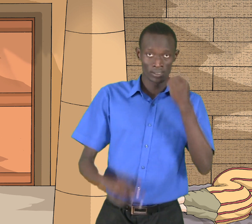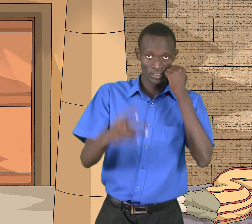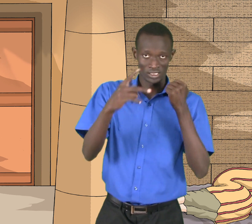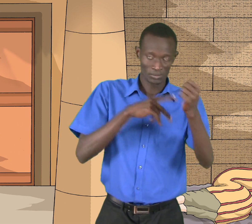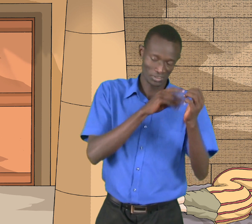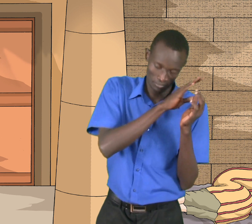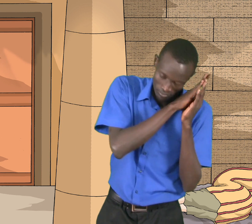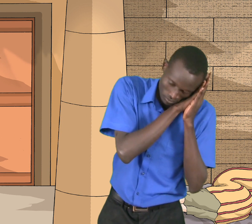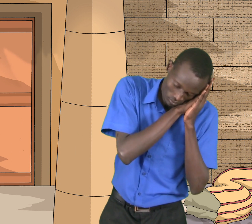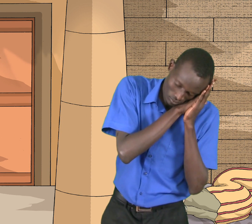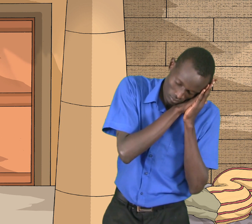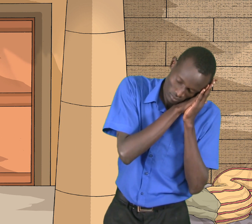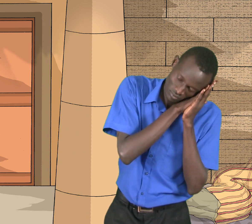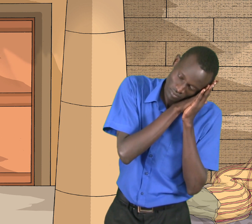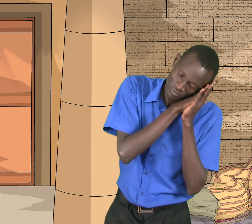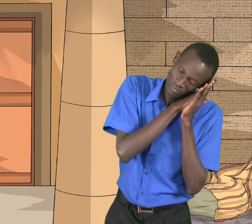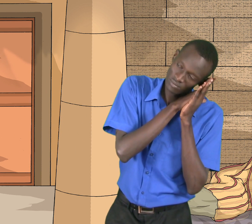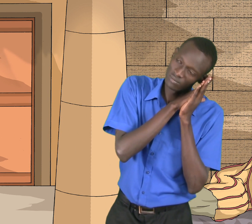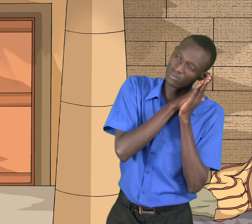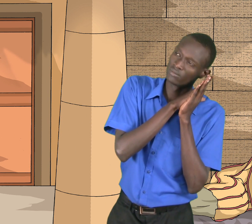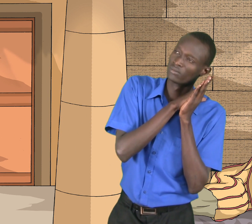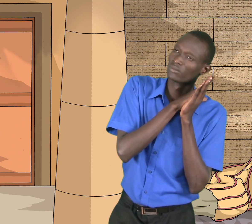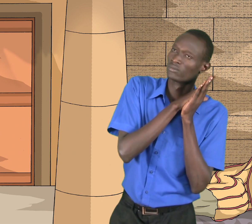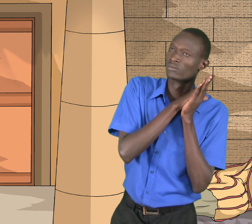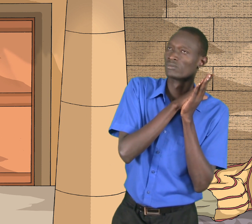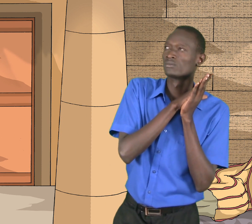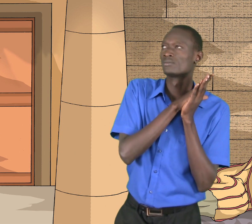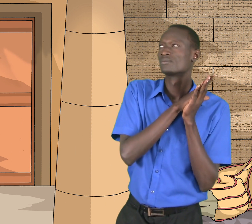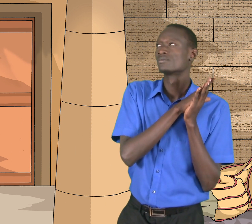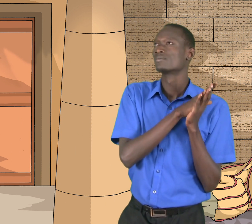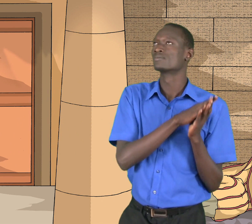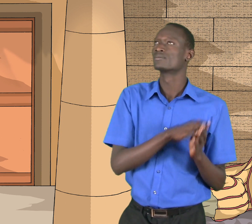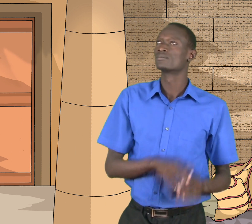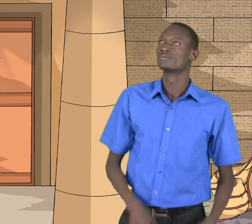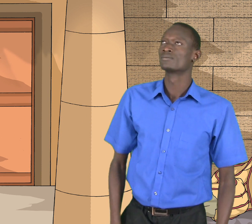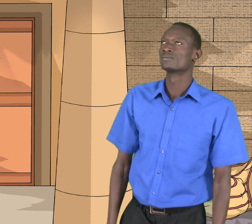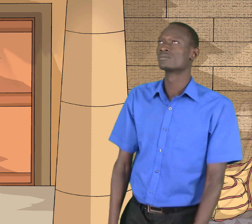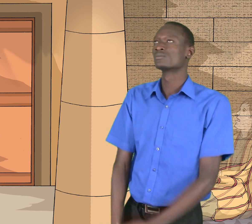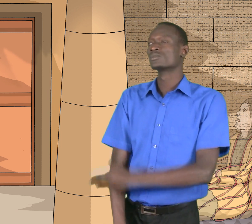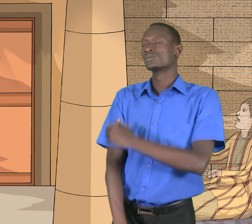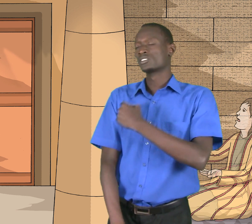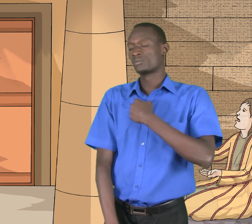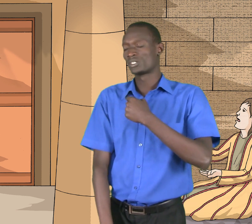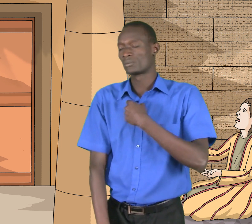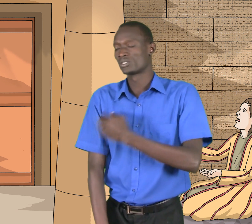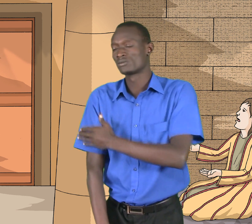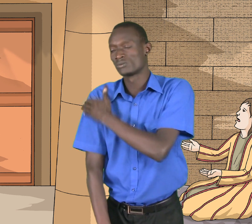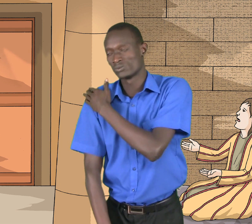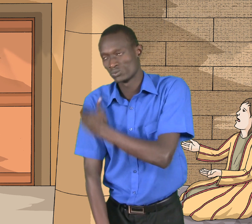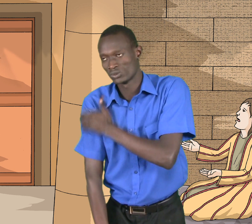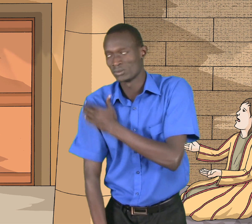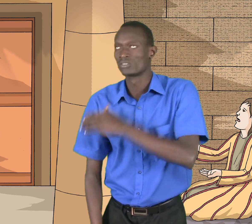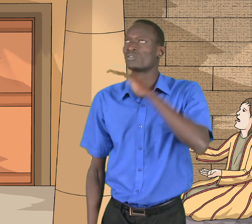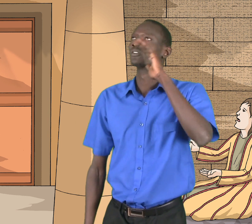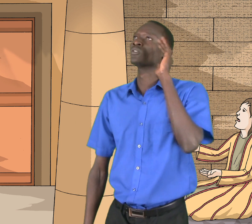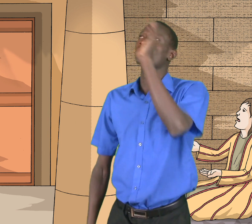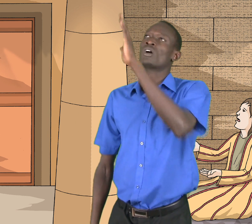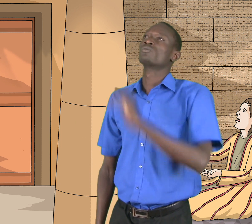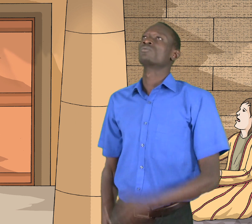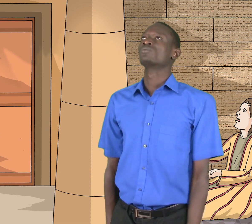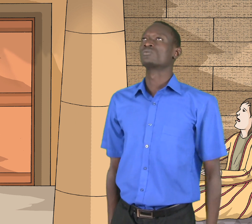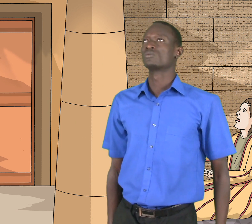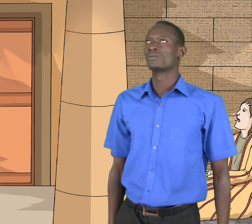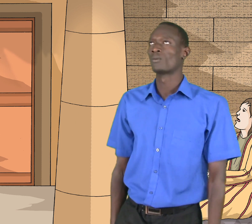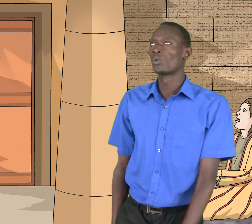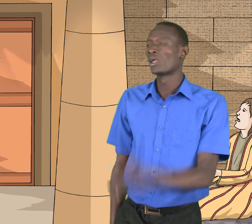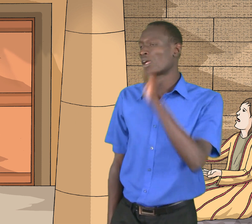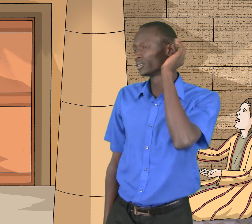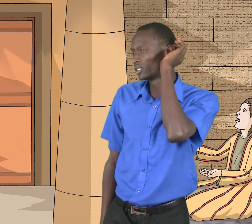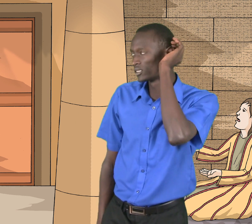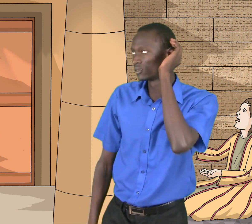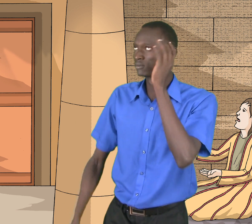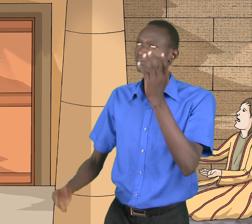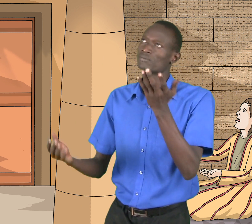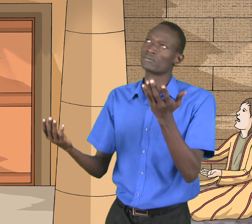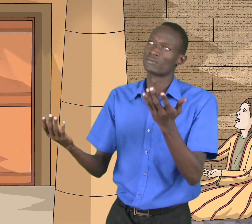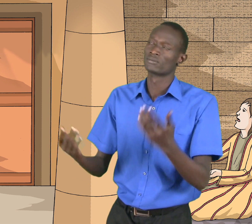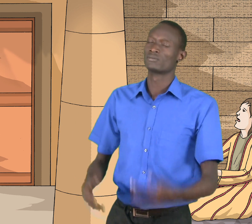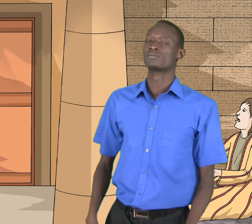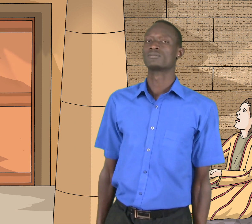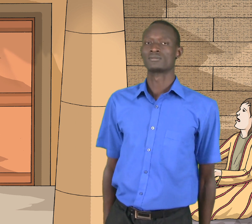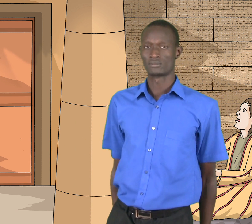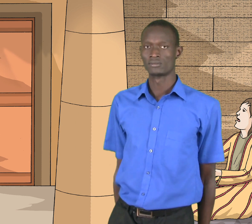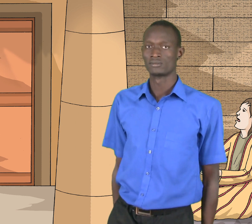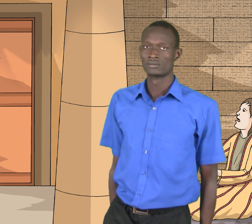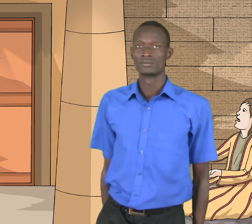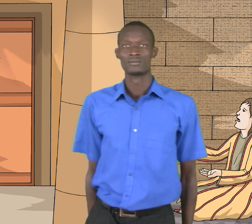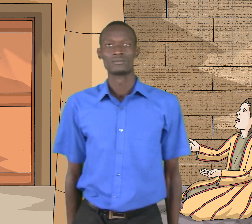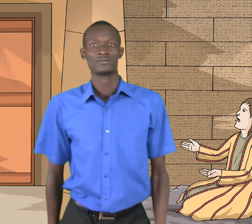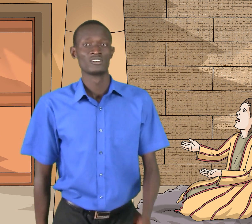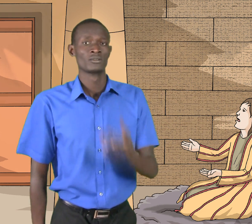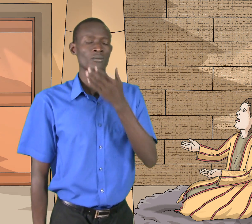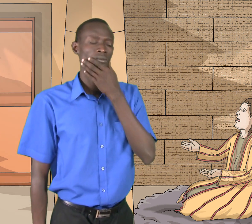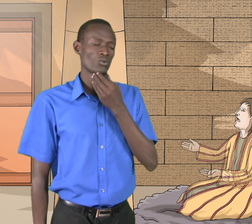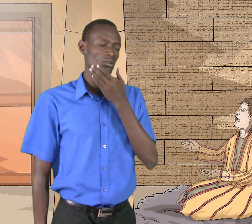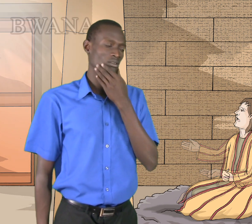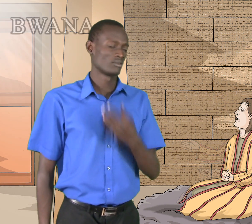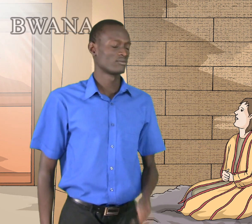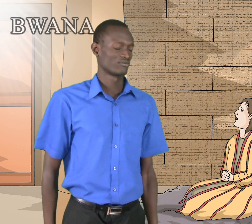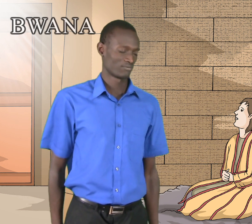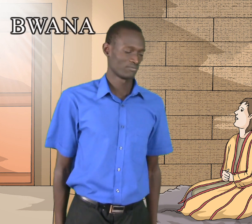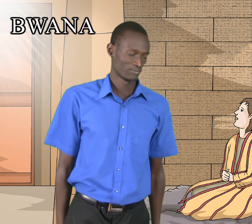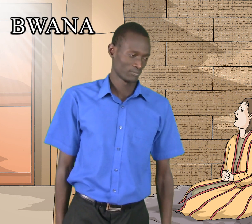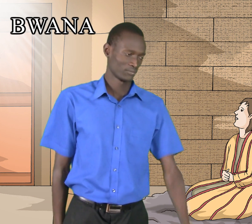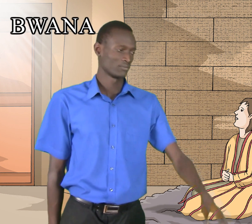Then the LORD came and stood there, calling as before, “Samuel! Samuel!” And Samuel answered, “Speak, for Your servant is listening.”